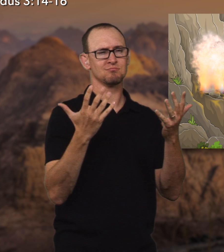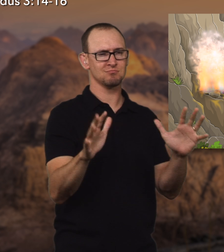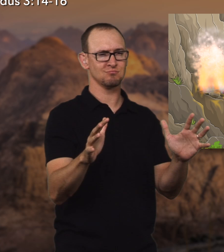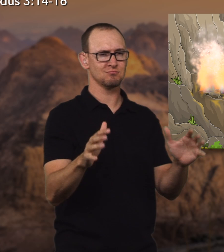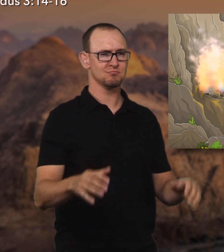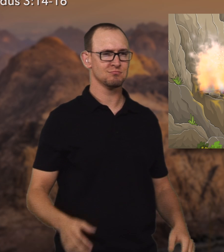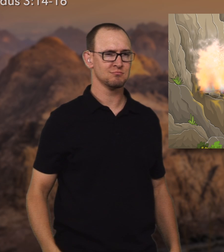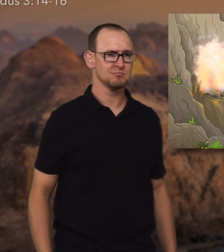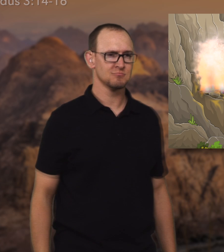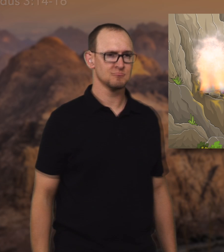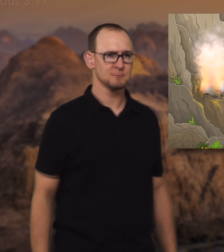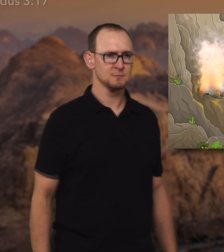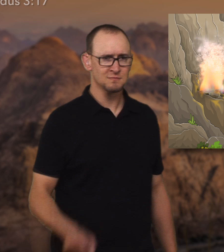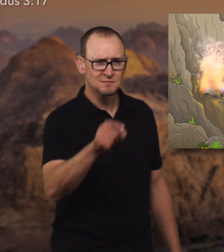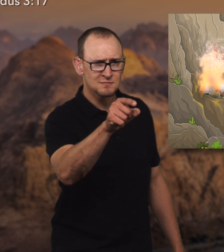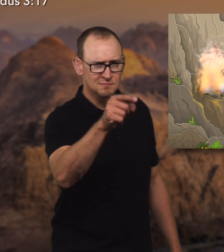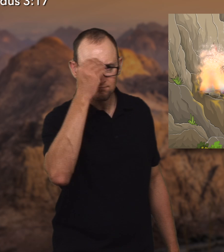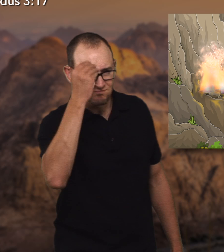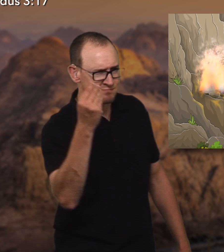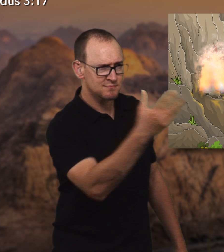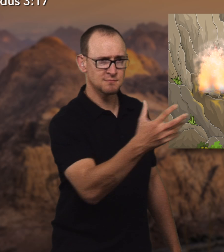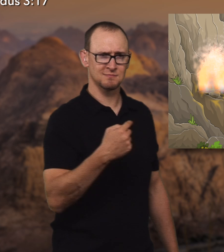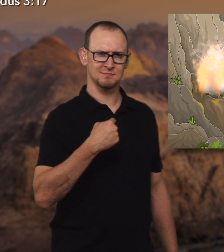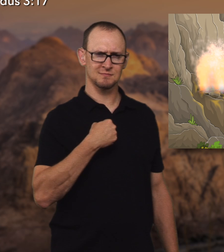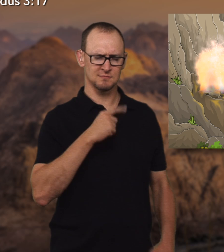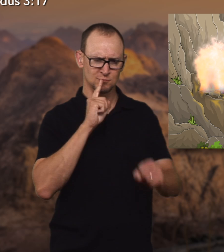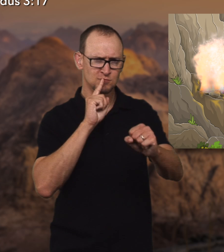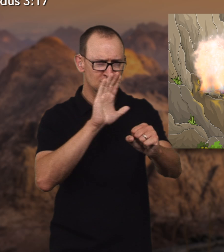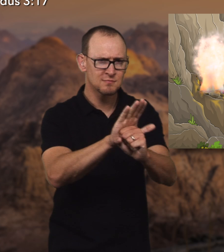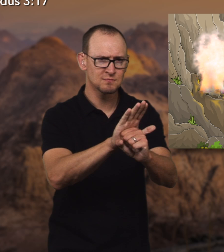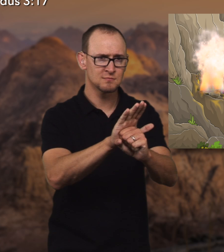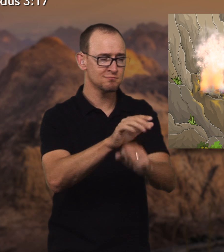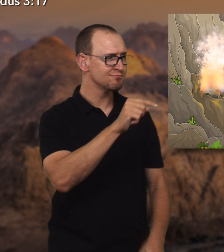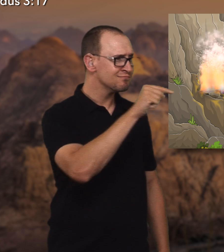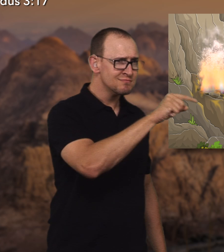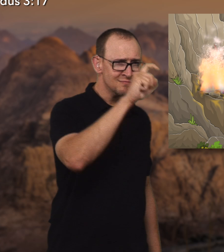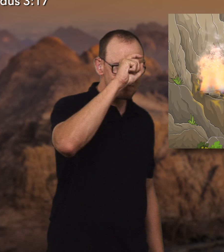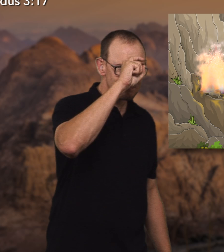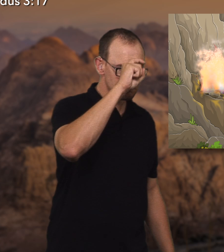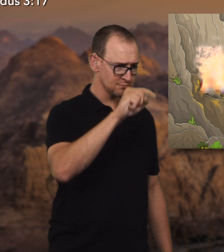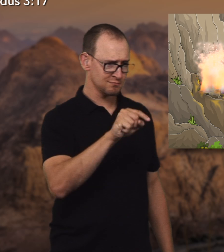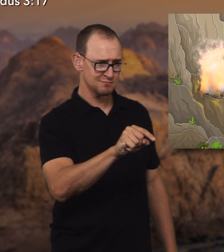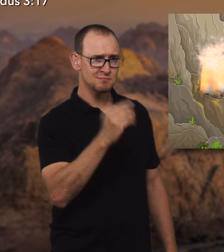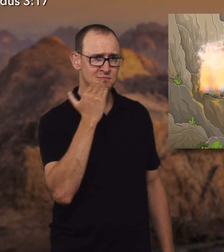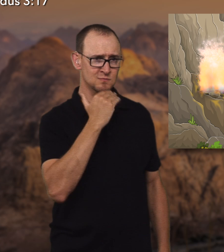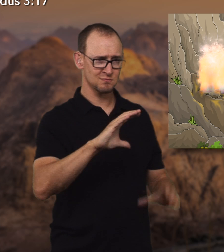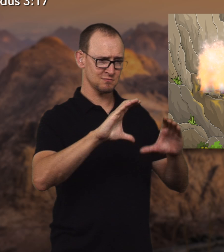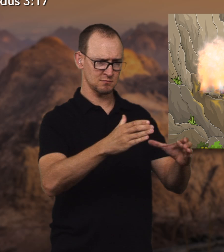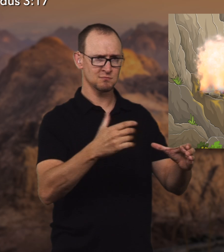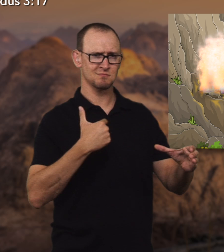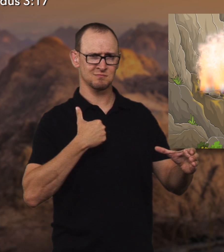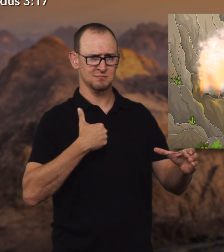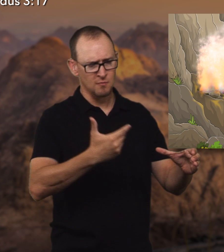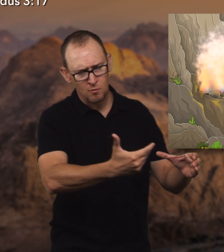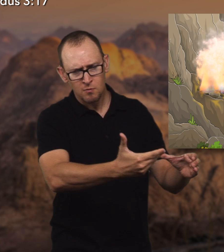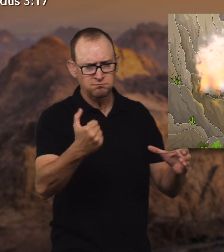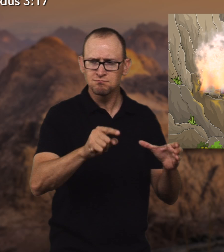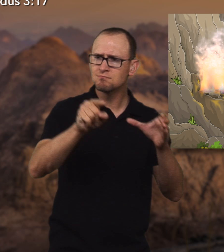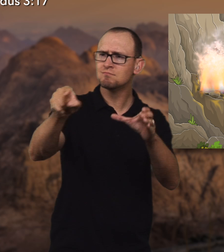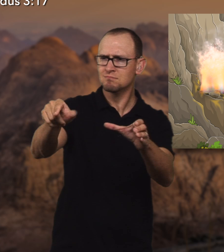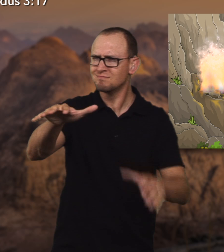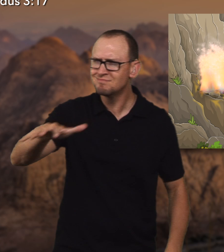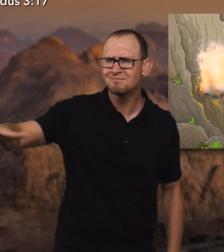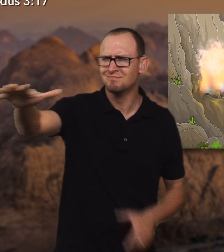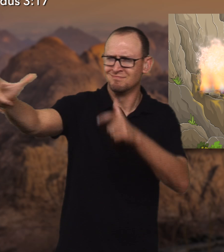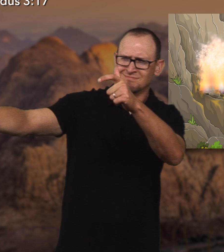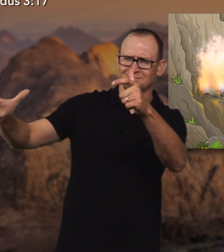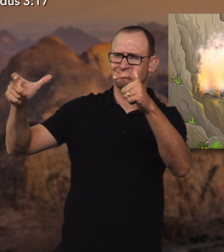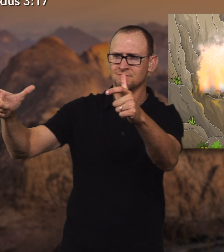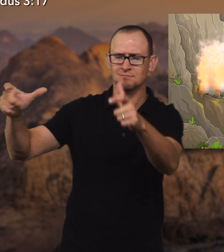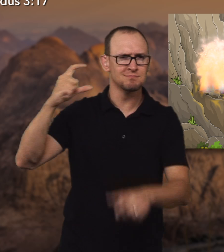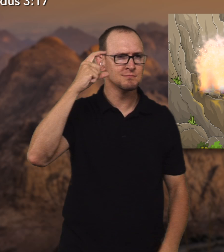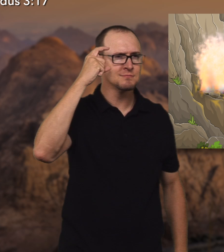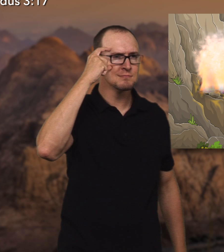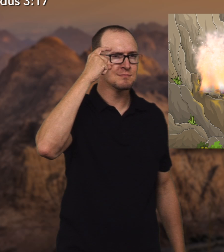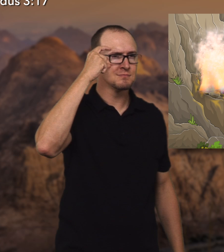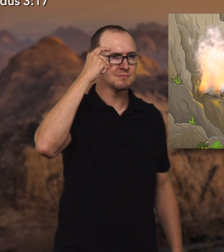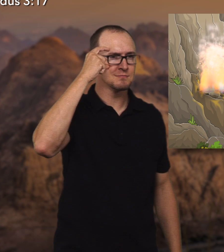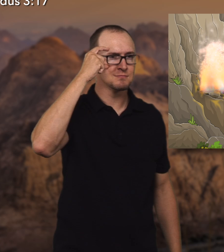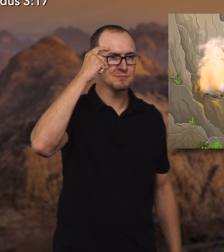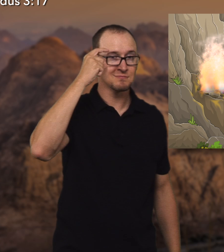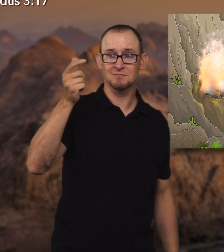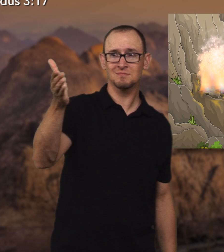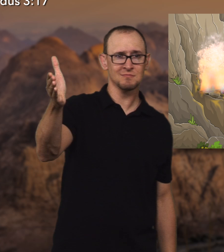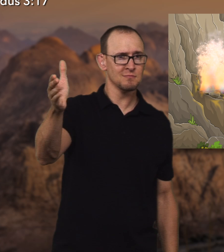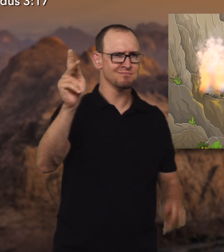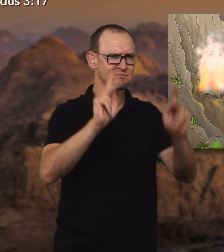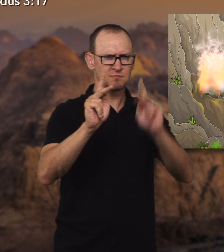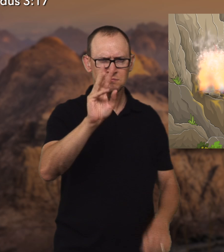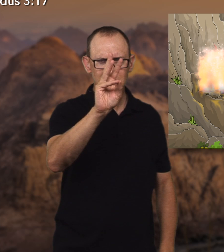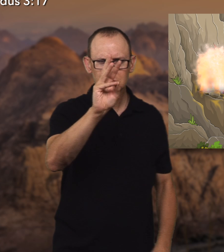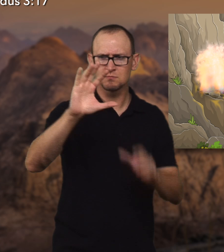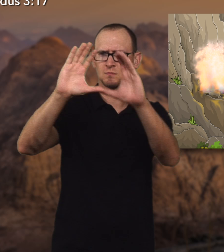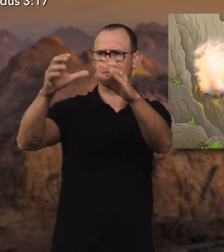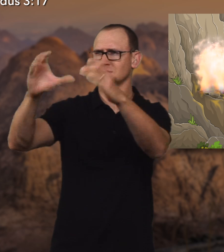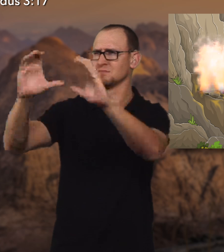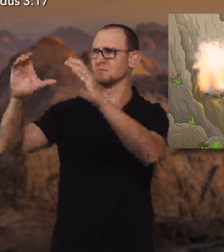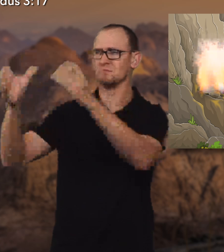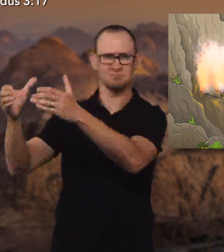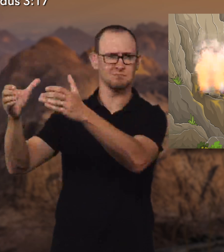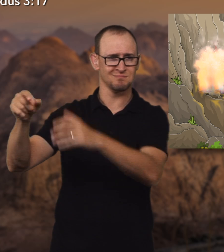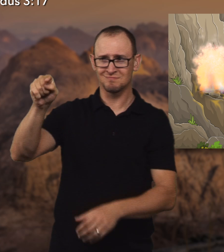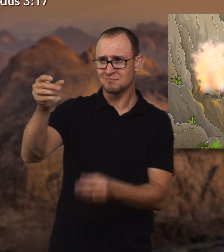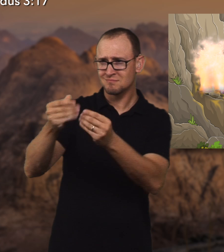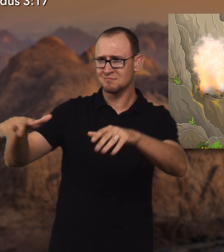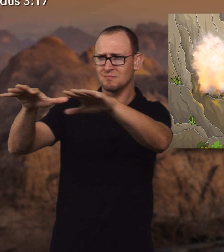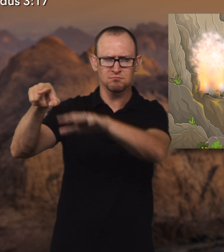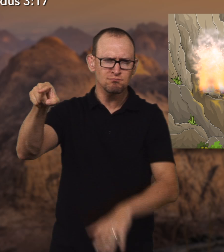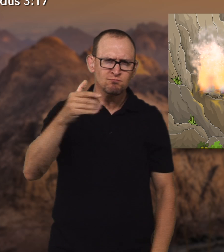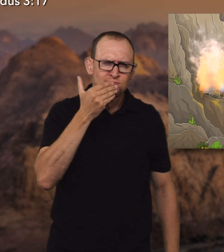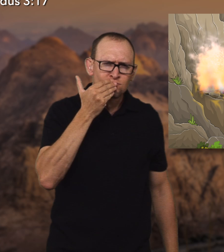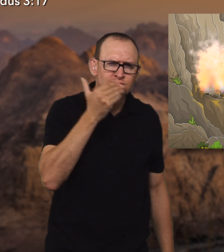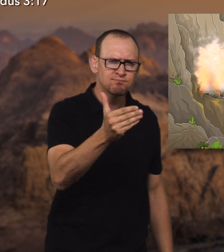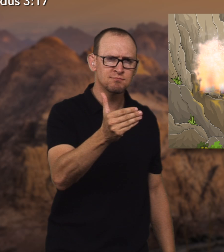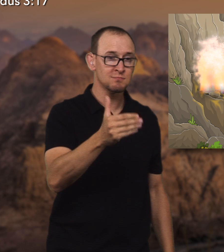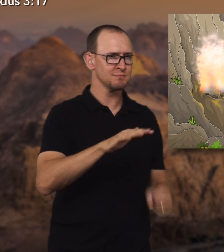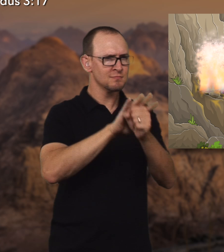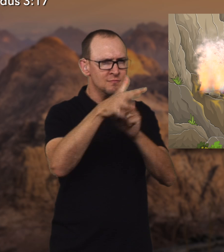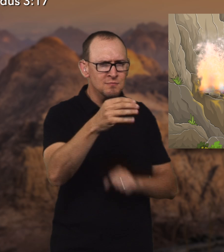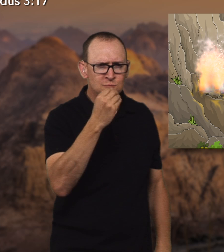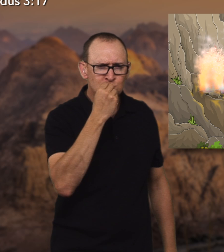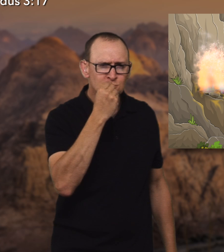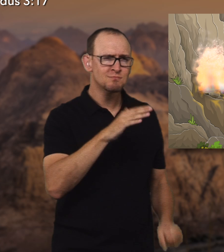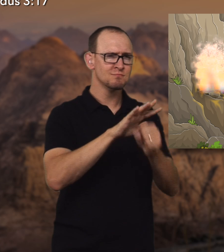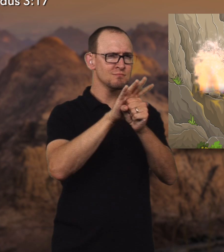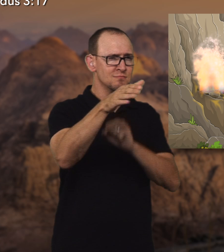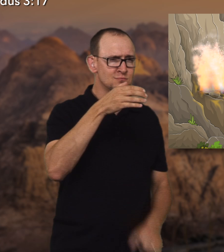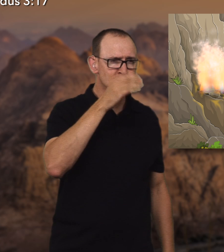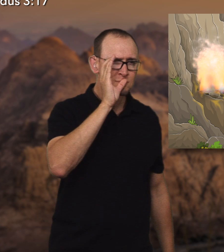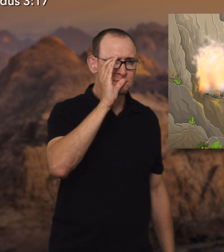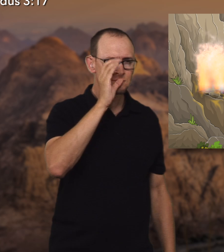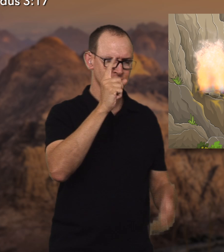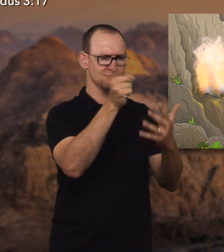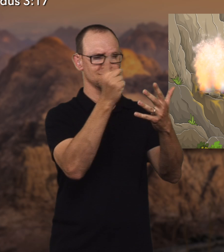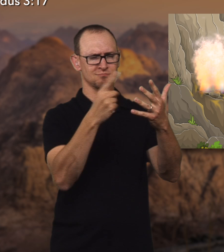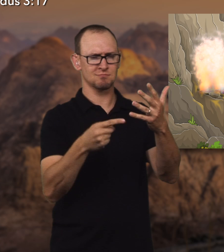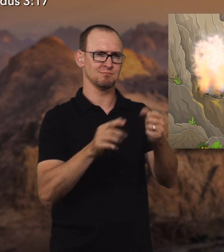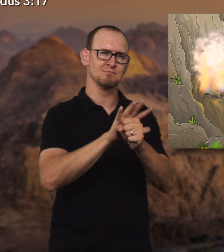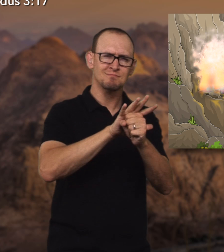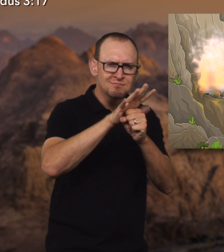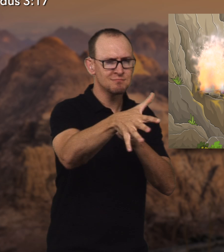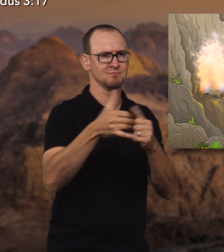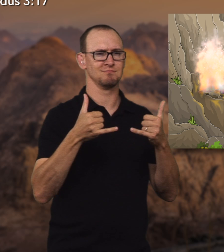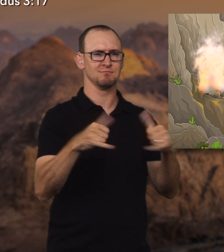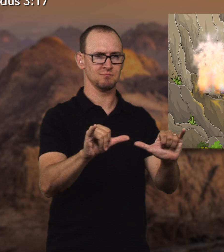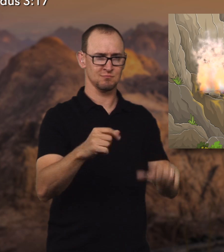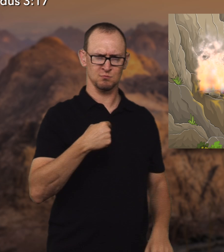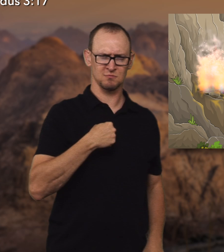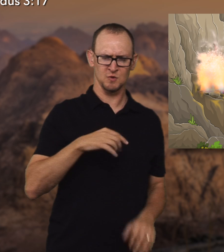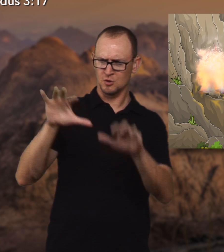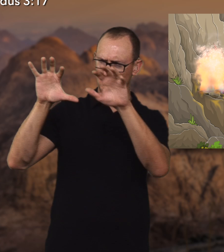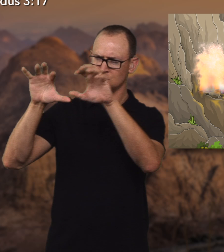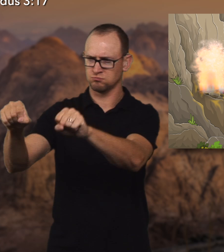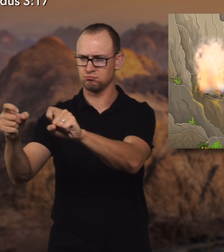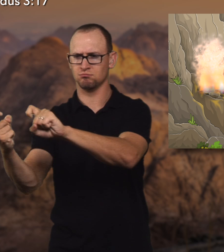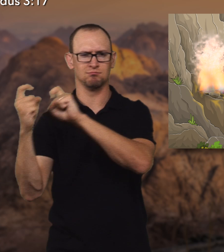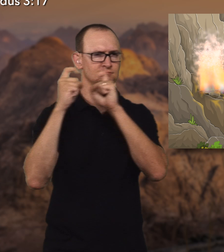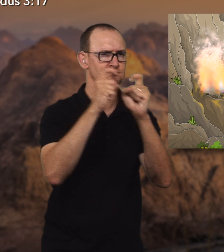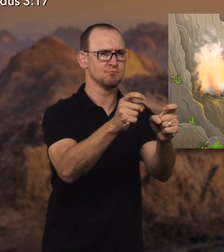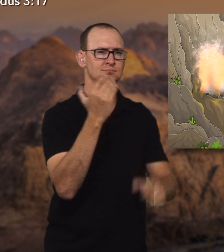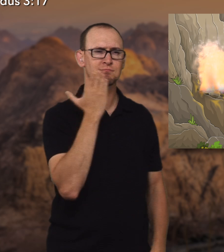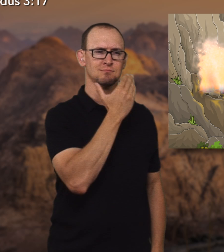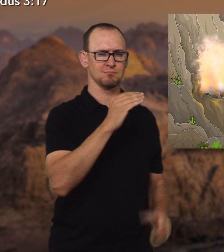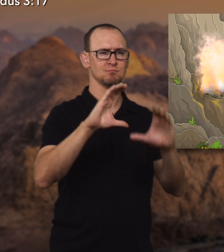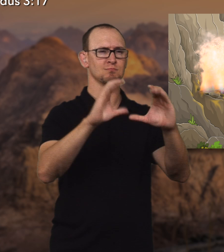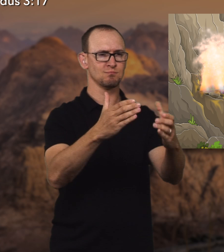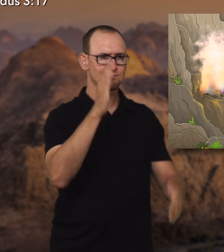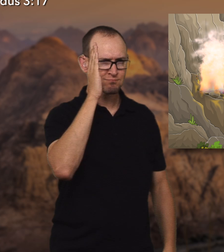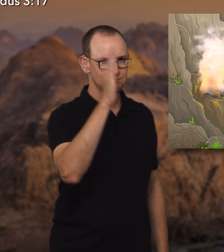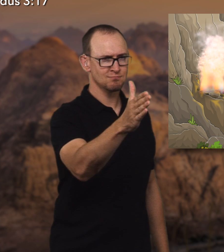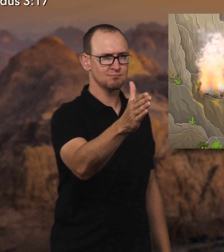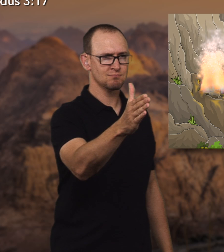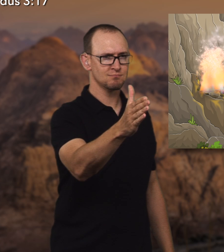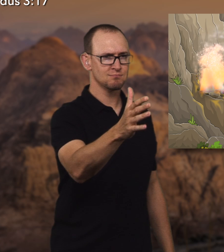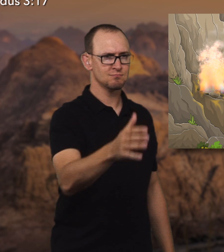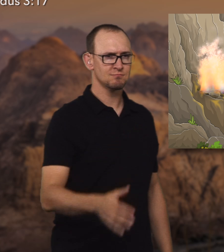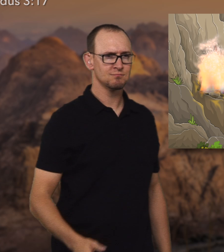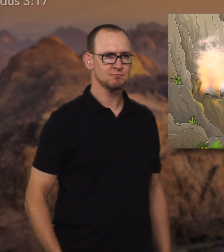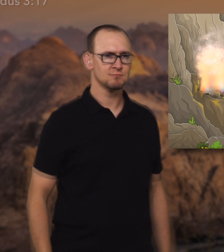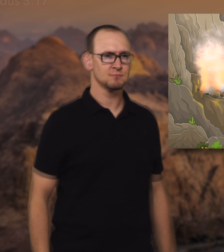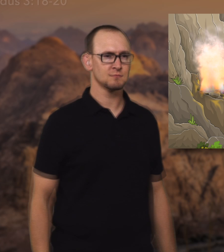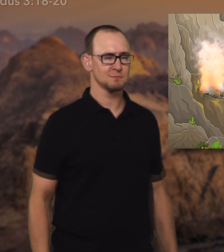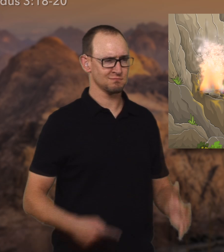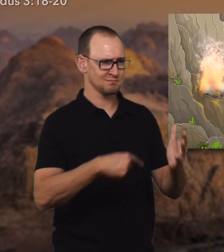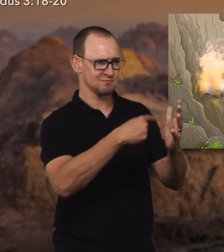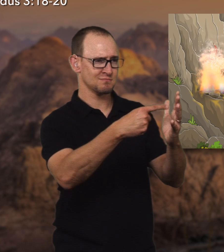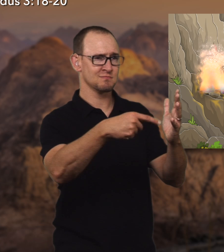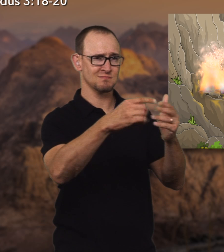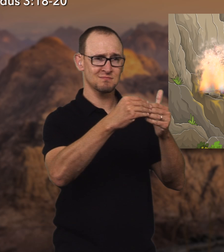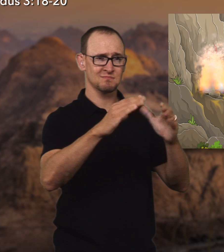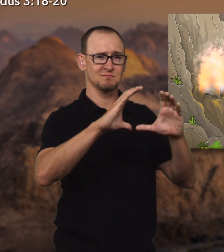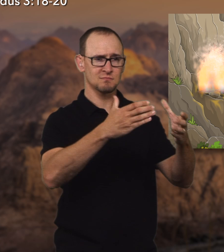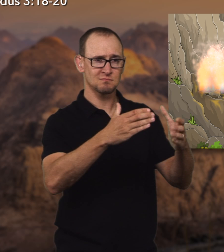And I have promised to bring you up out of your affliction in Egypt, into the land of the Canaanites, Hittites, Amorites, Perizzites, Hivites, and Jebusites—a land flowing with milk and honey.’